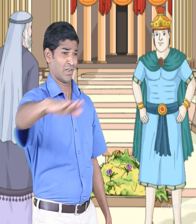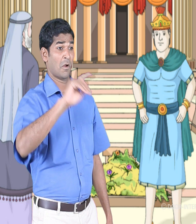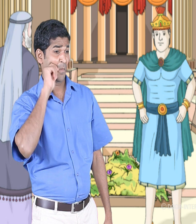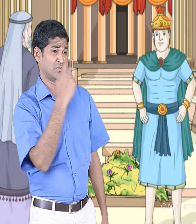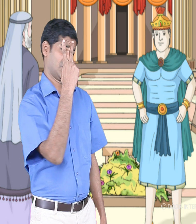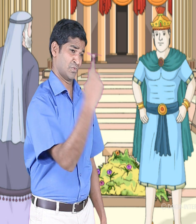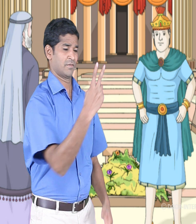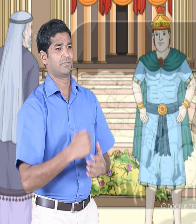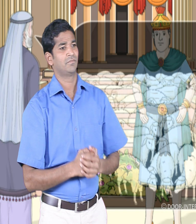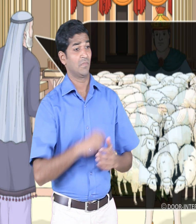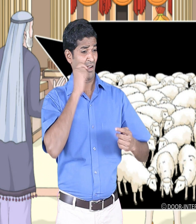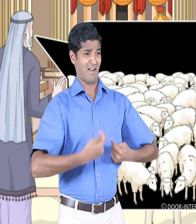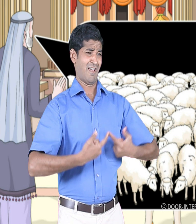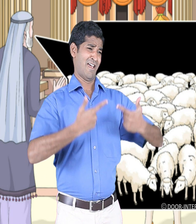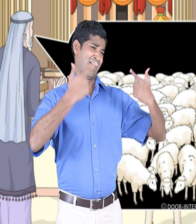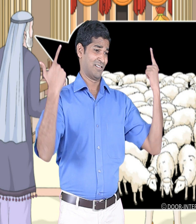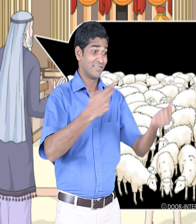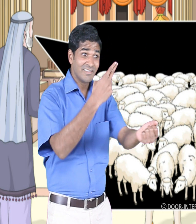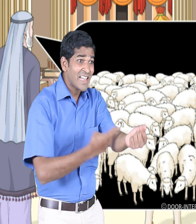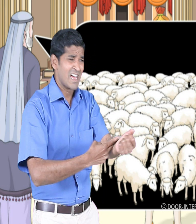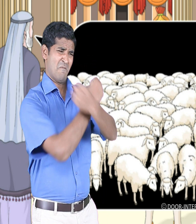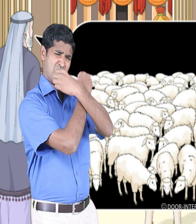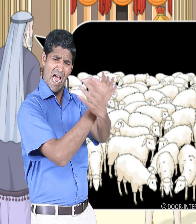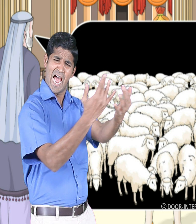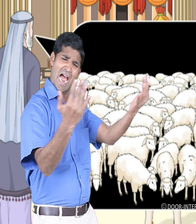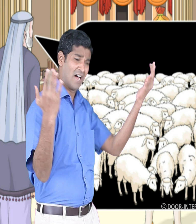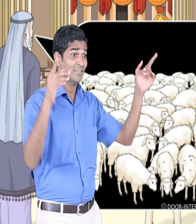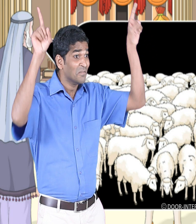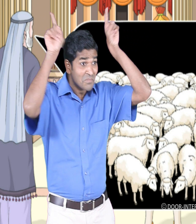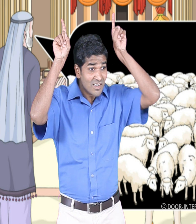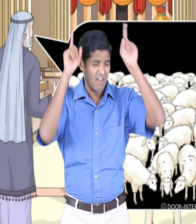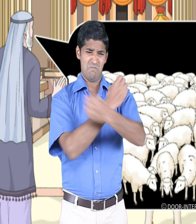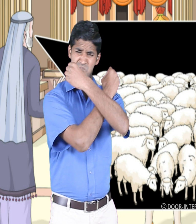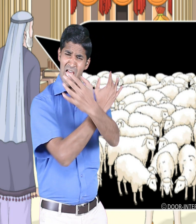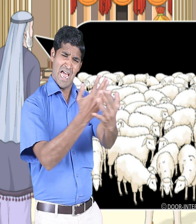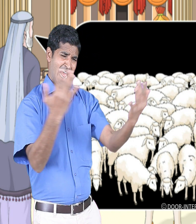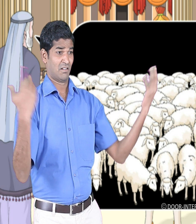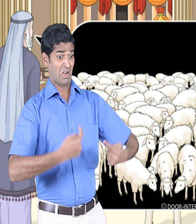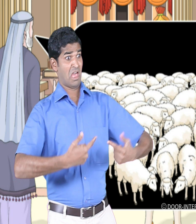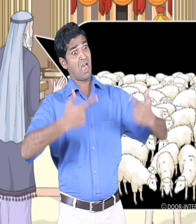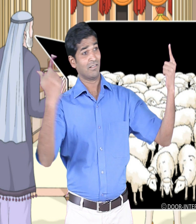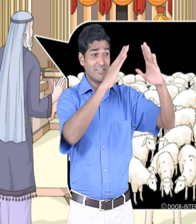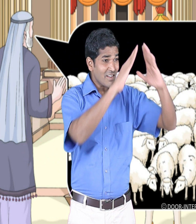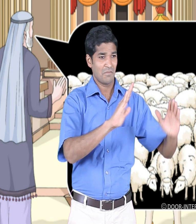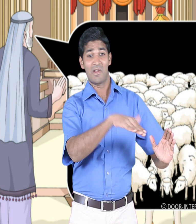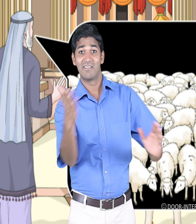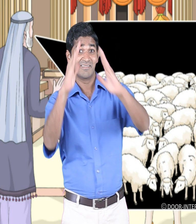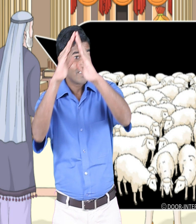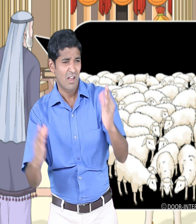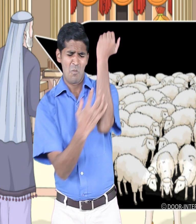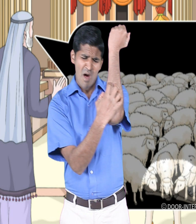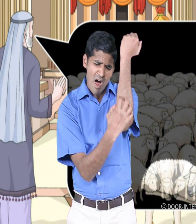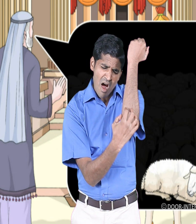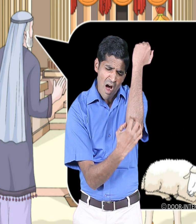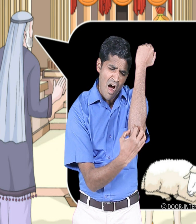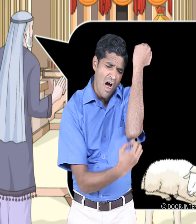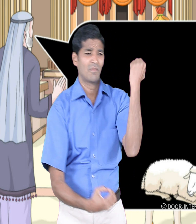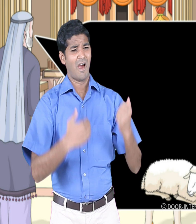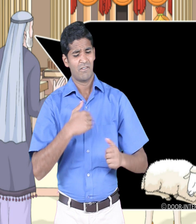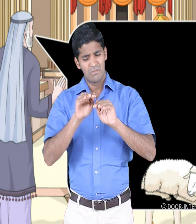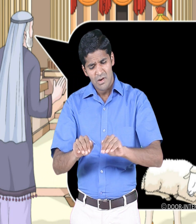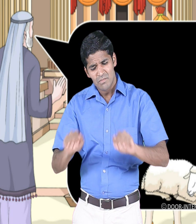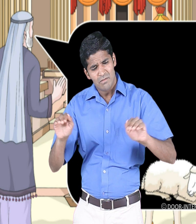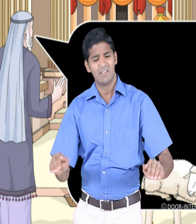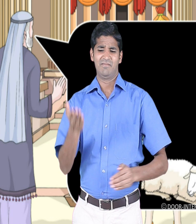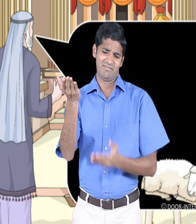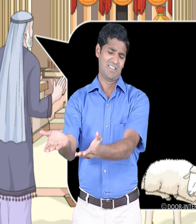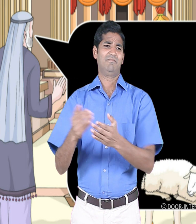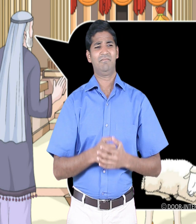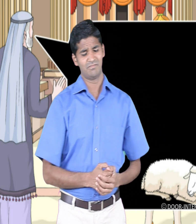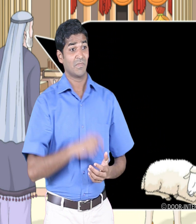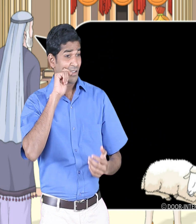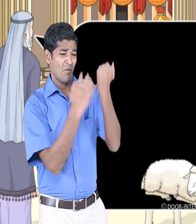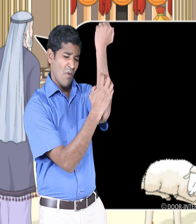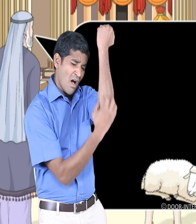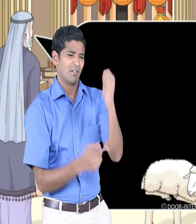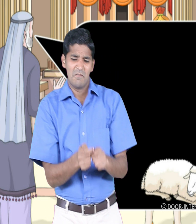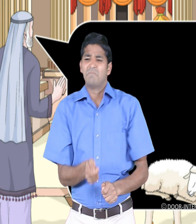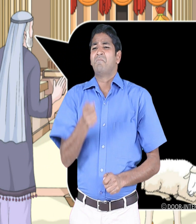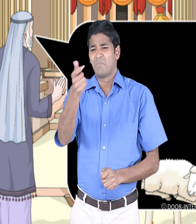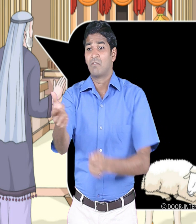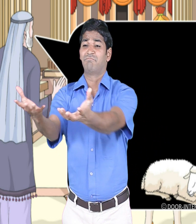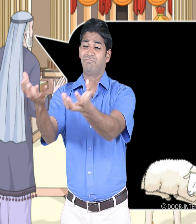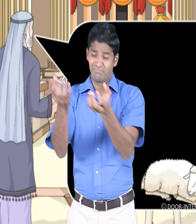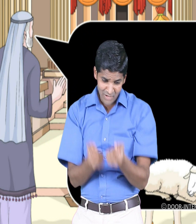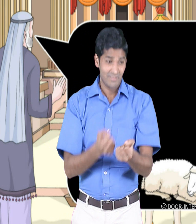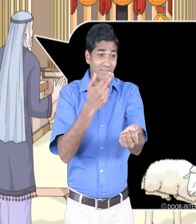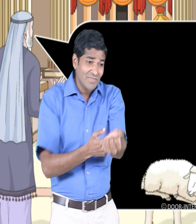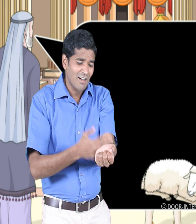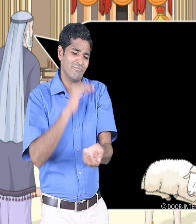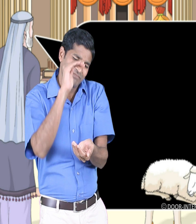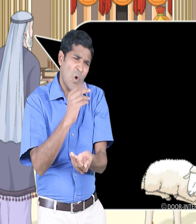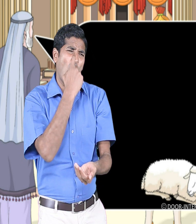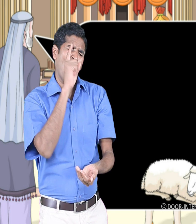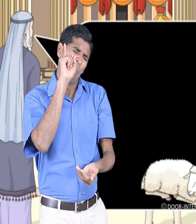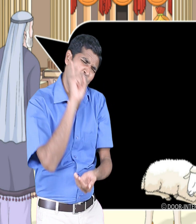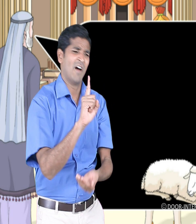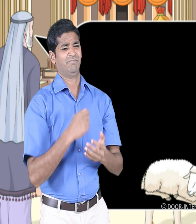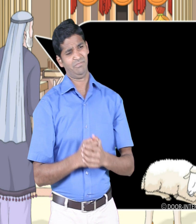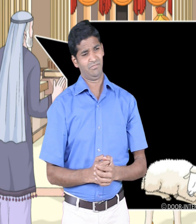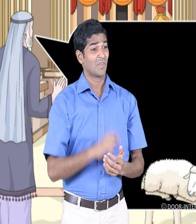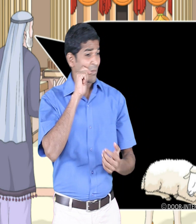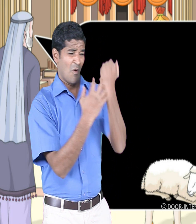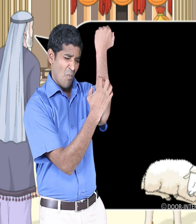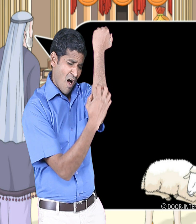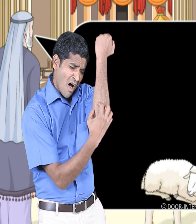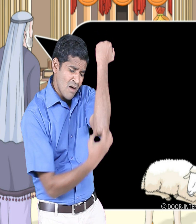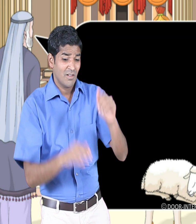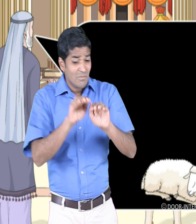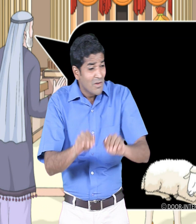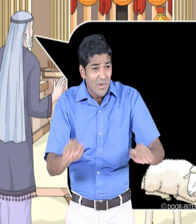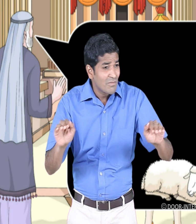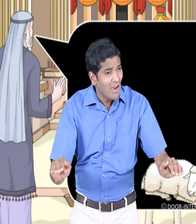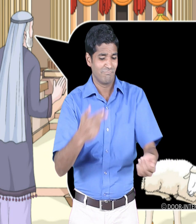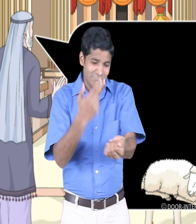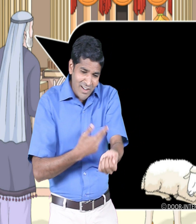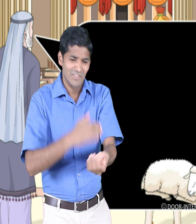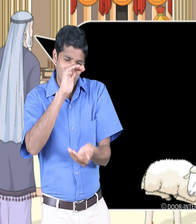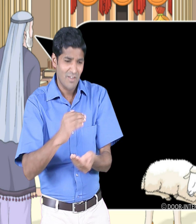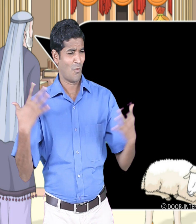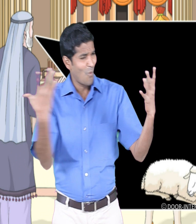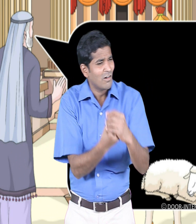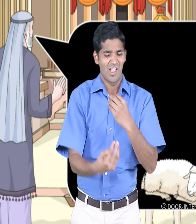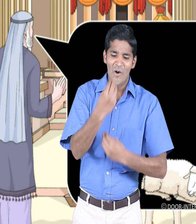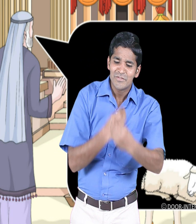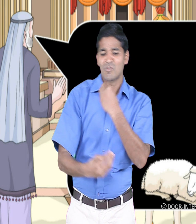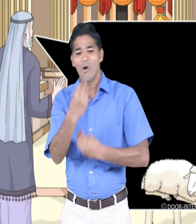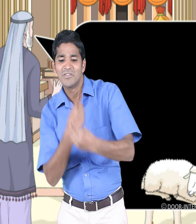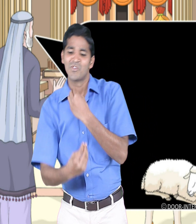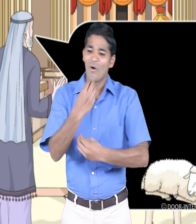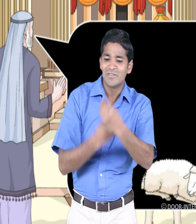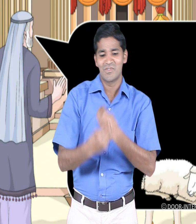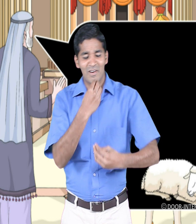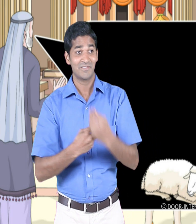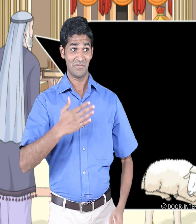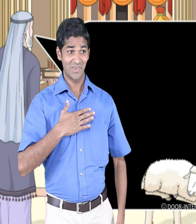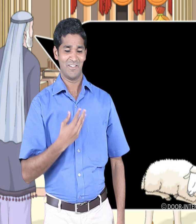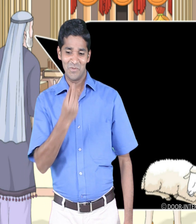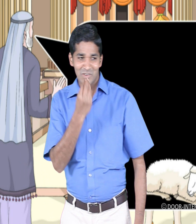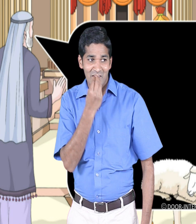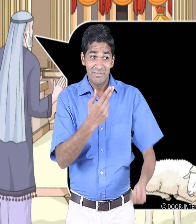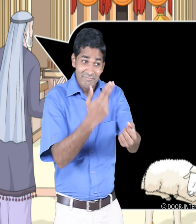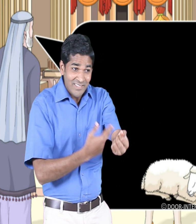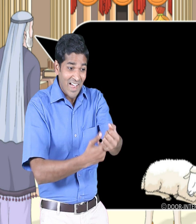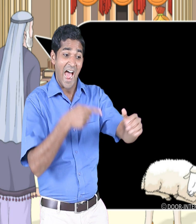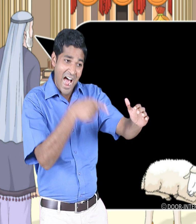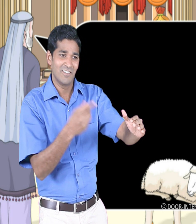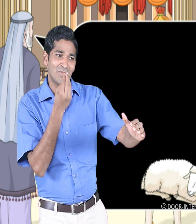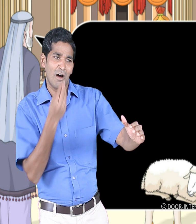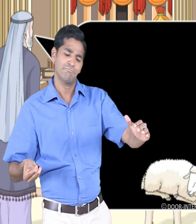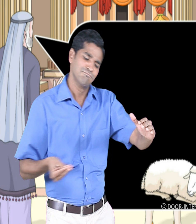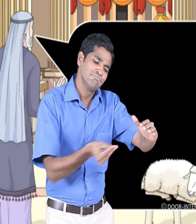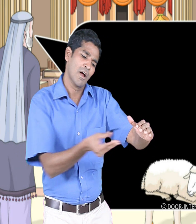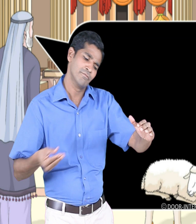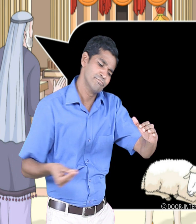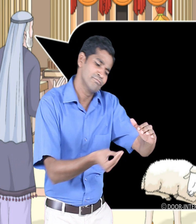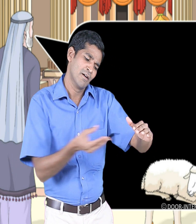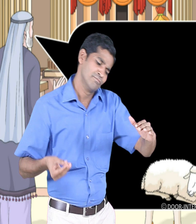The rich man had a great number of sheep and cattle, but the poor man had nothing except one small ewe lamb that he had bought.